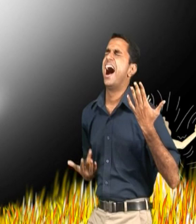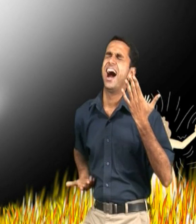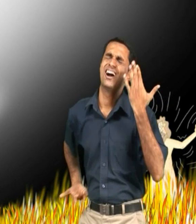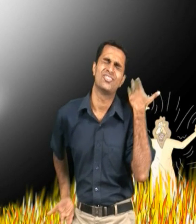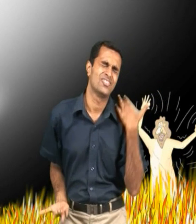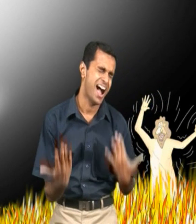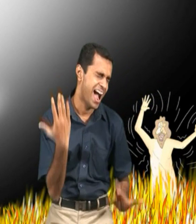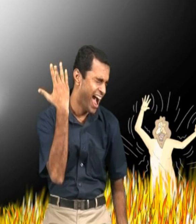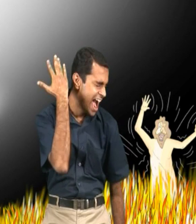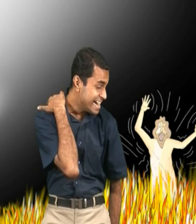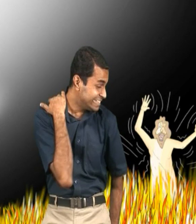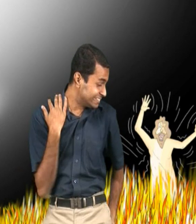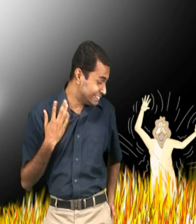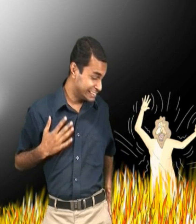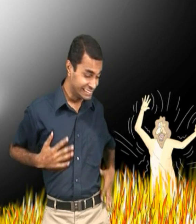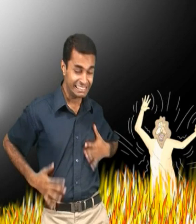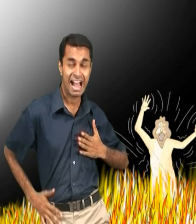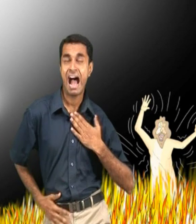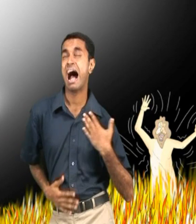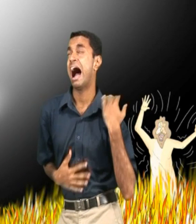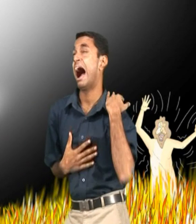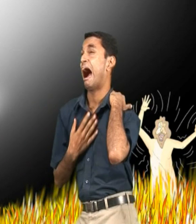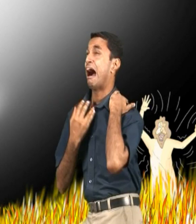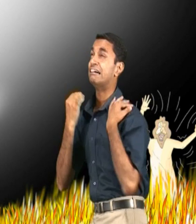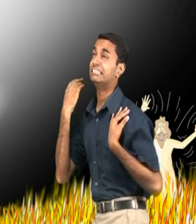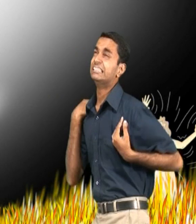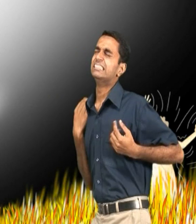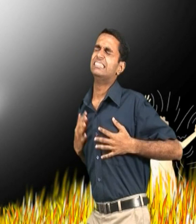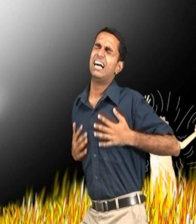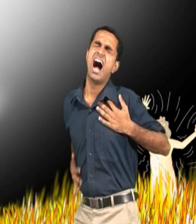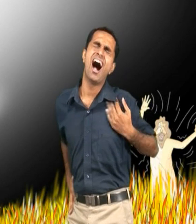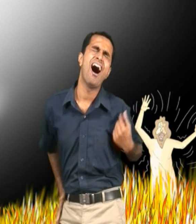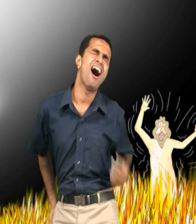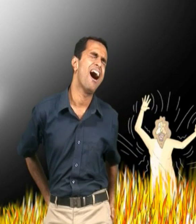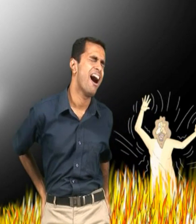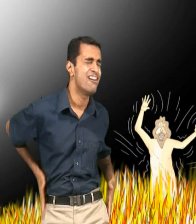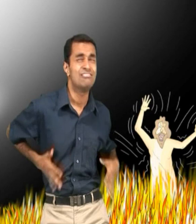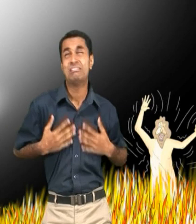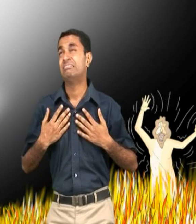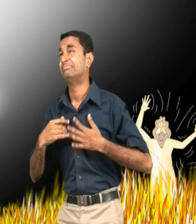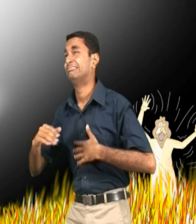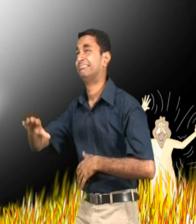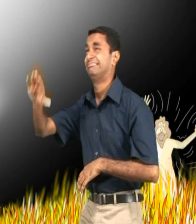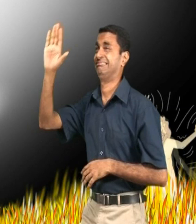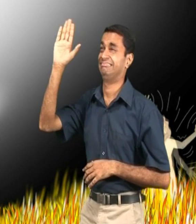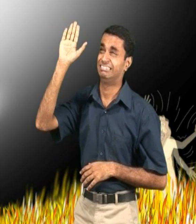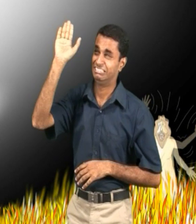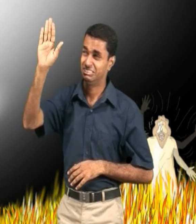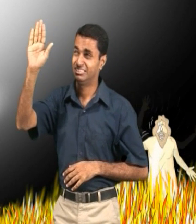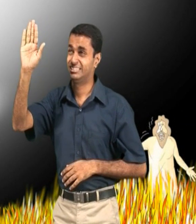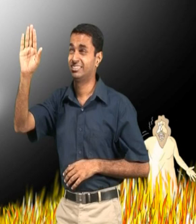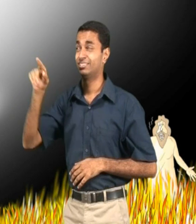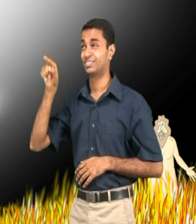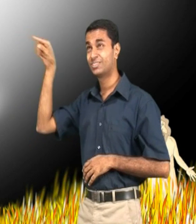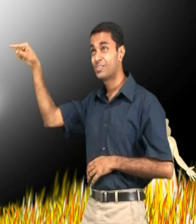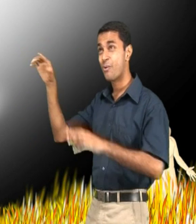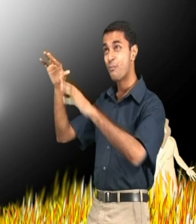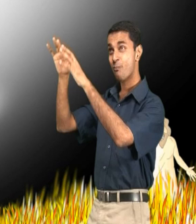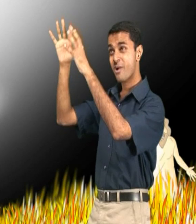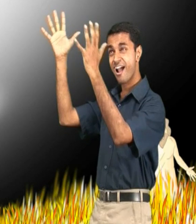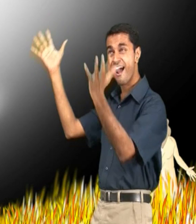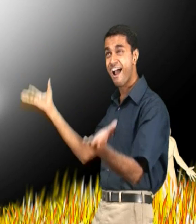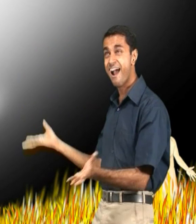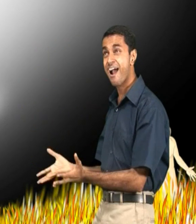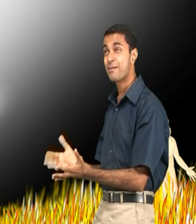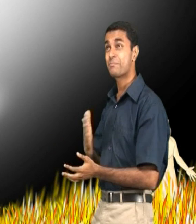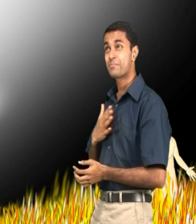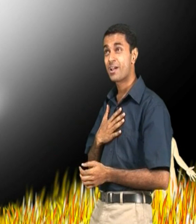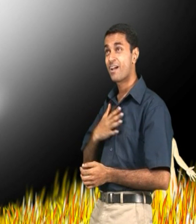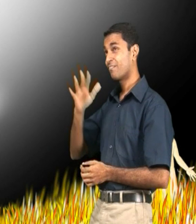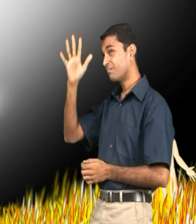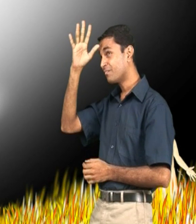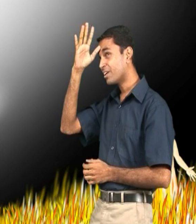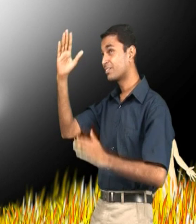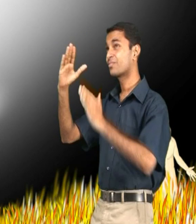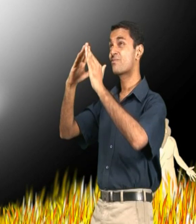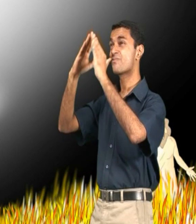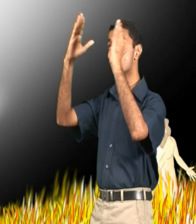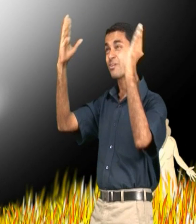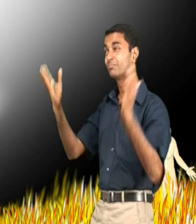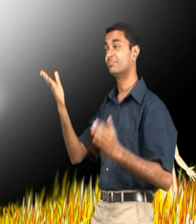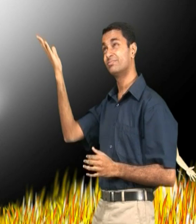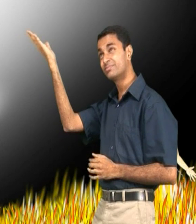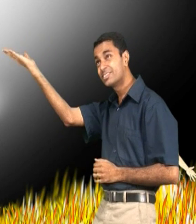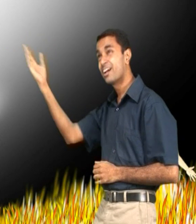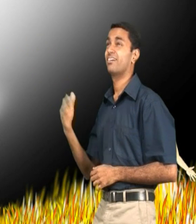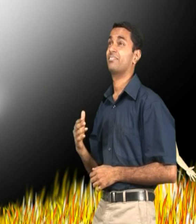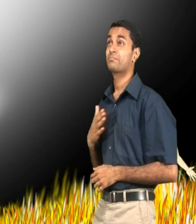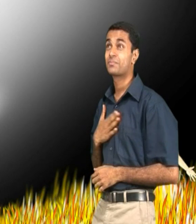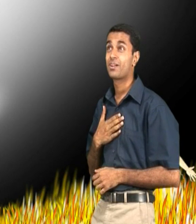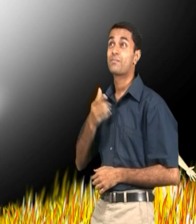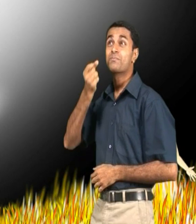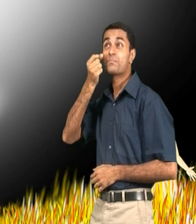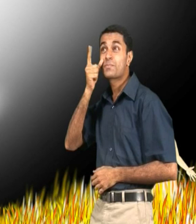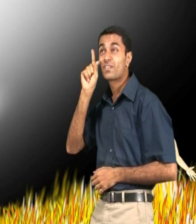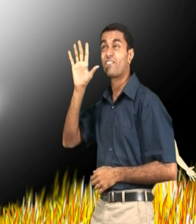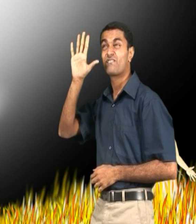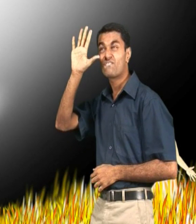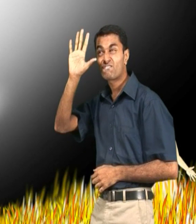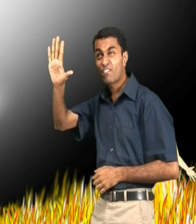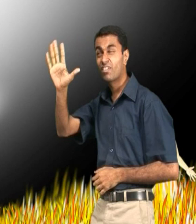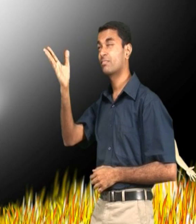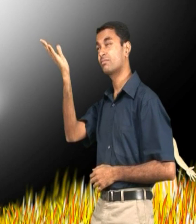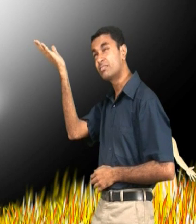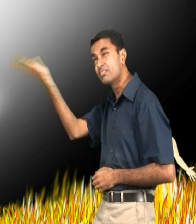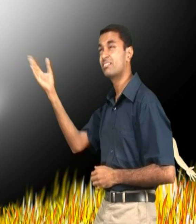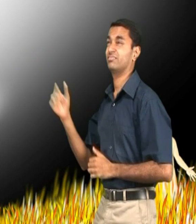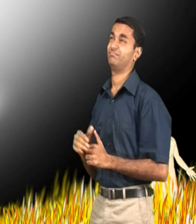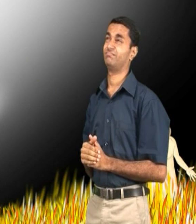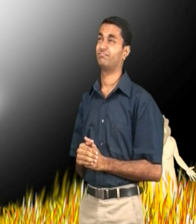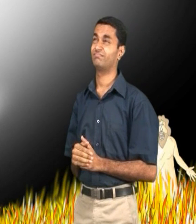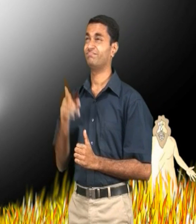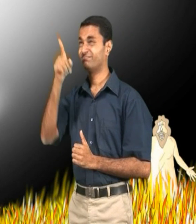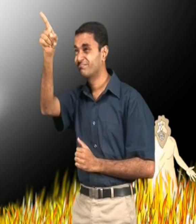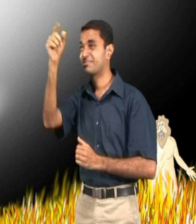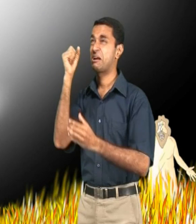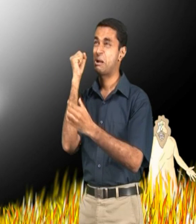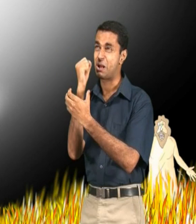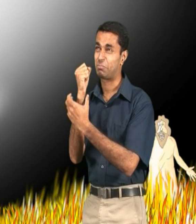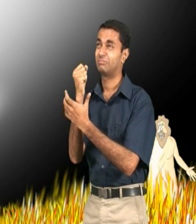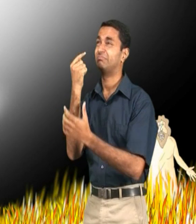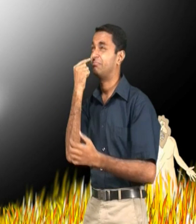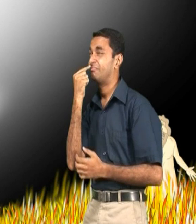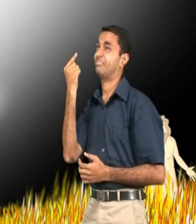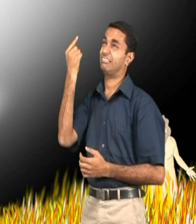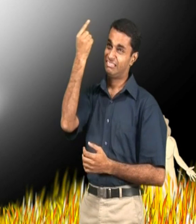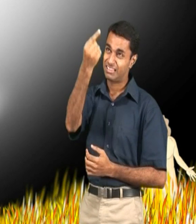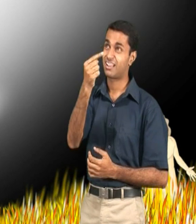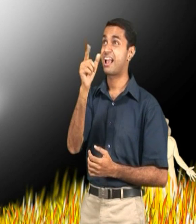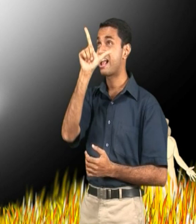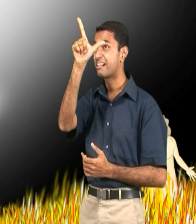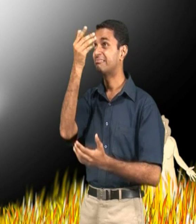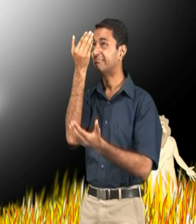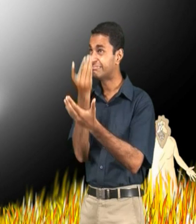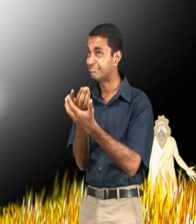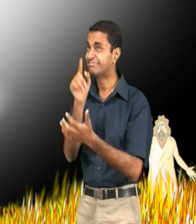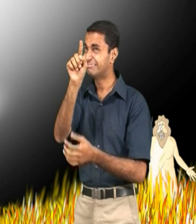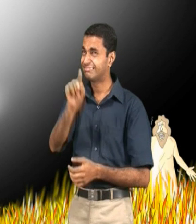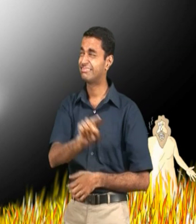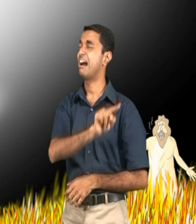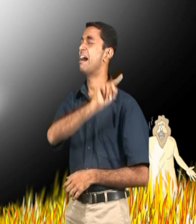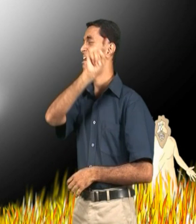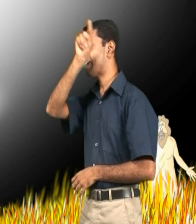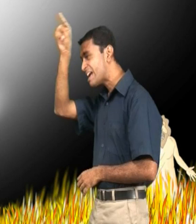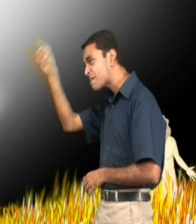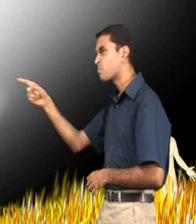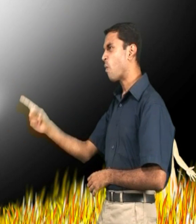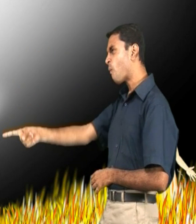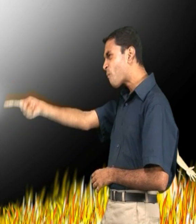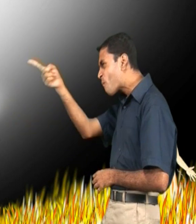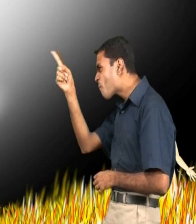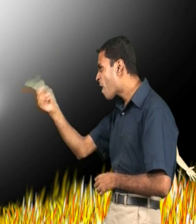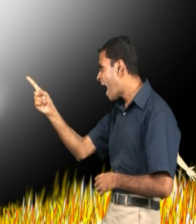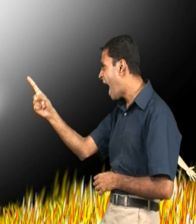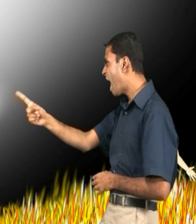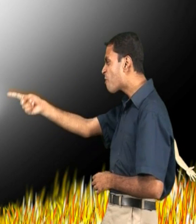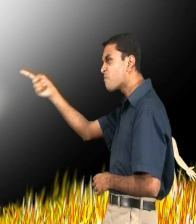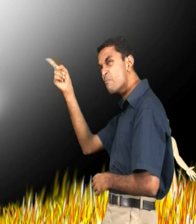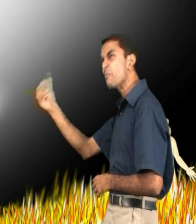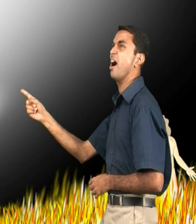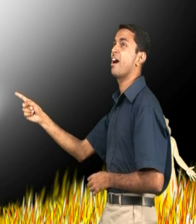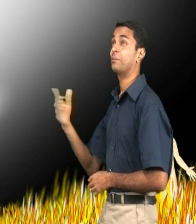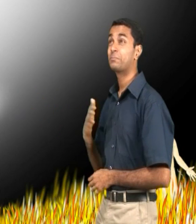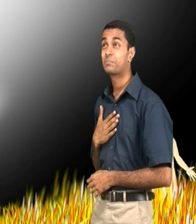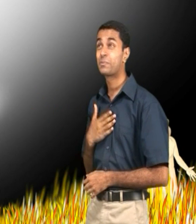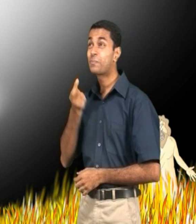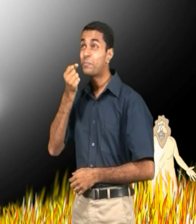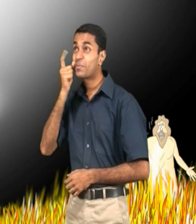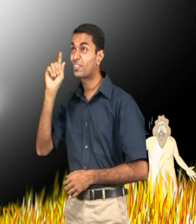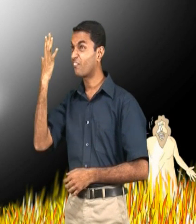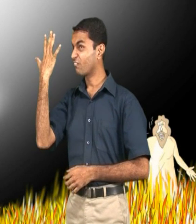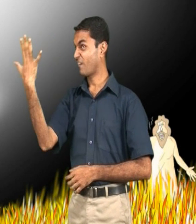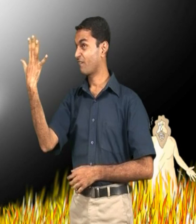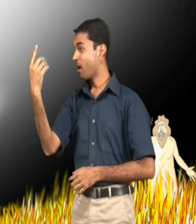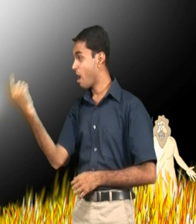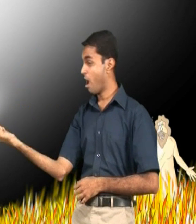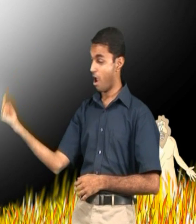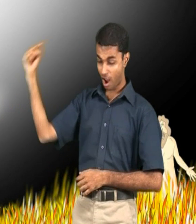‘Then I beg you, father,’ he said, ‘send Lazarus to my father’s house, for I have five brothers.